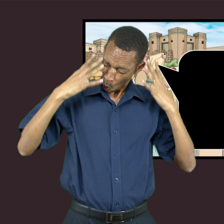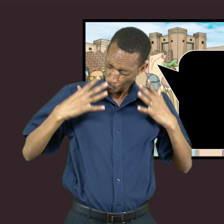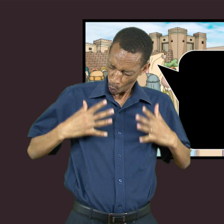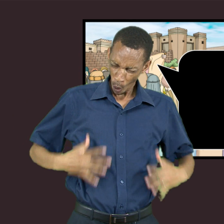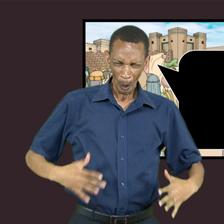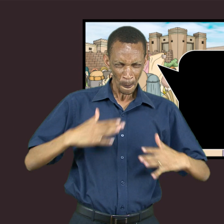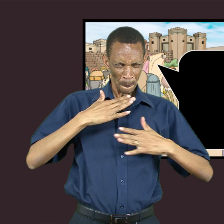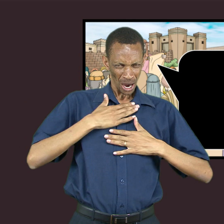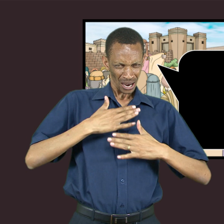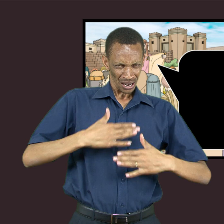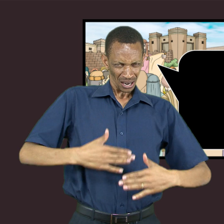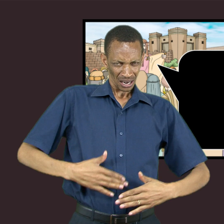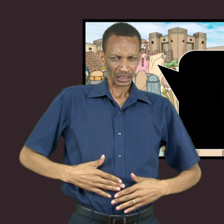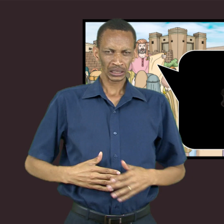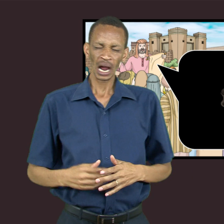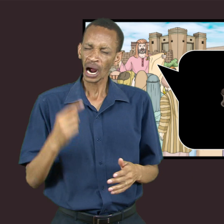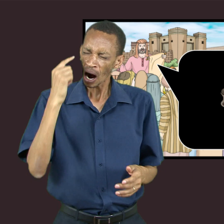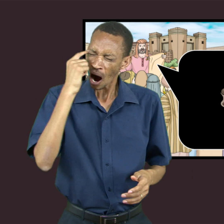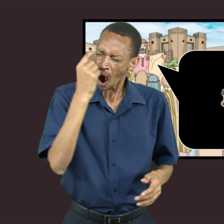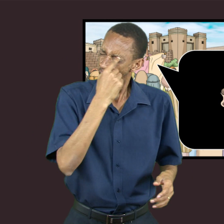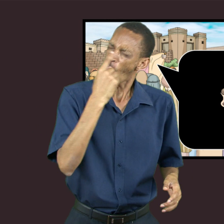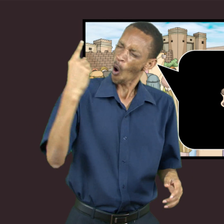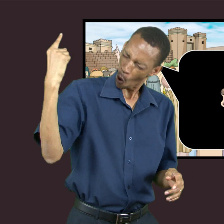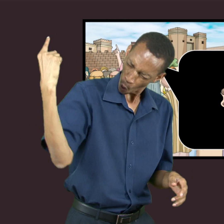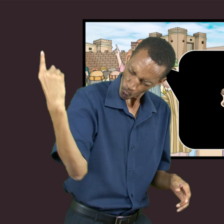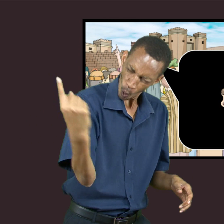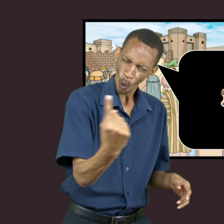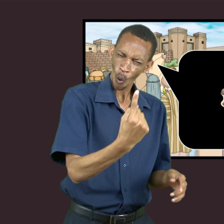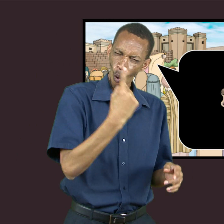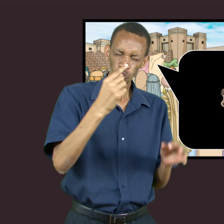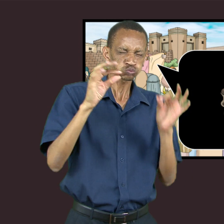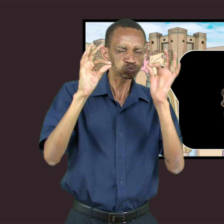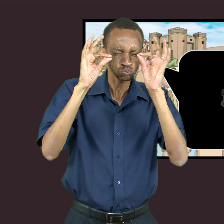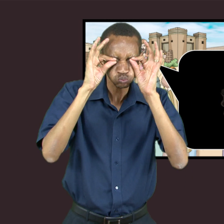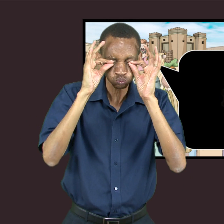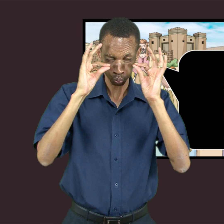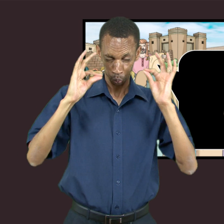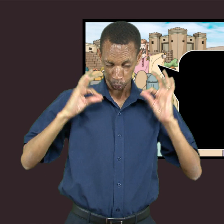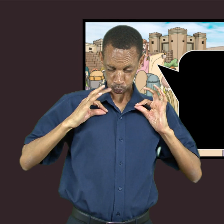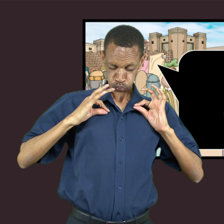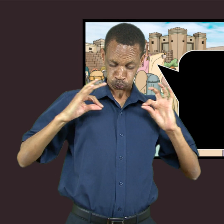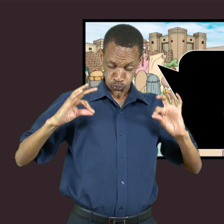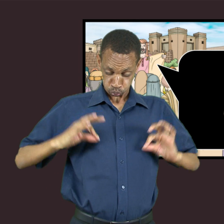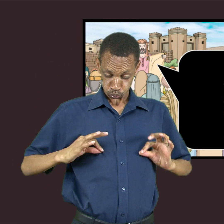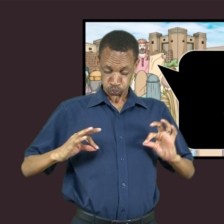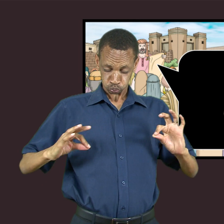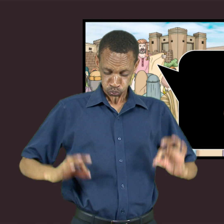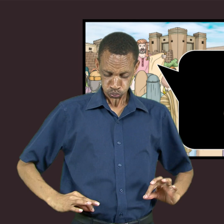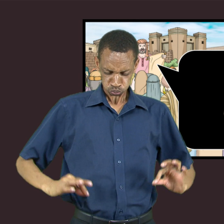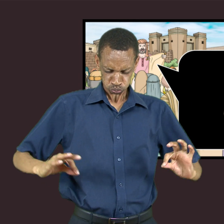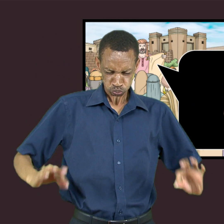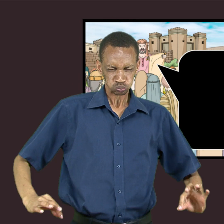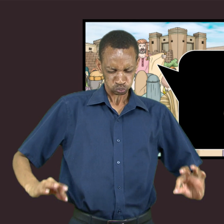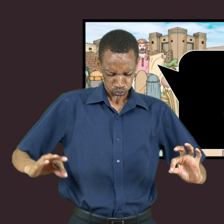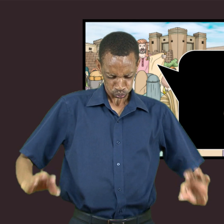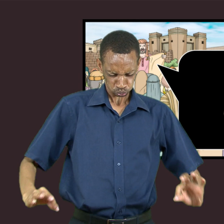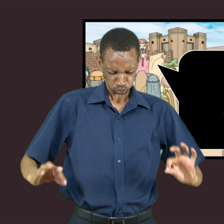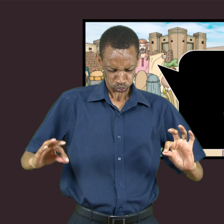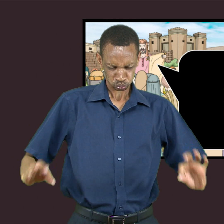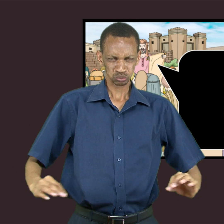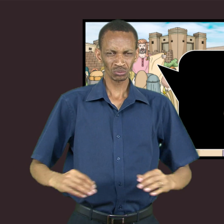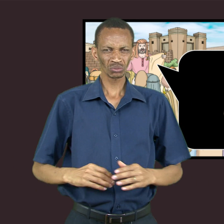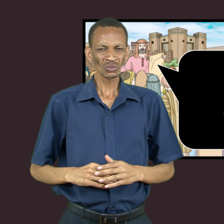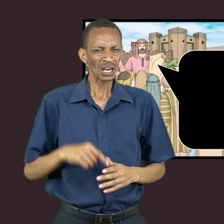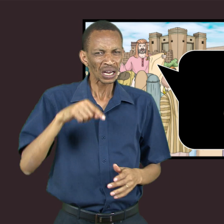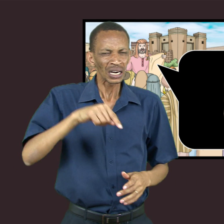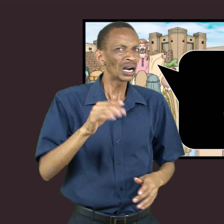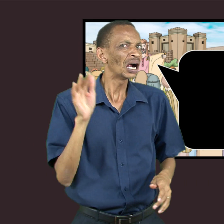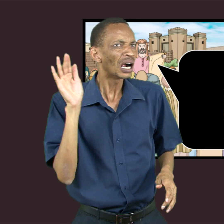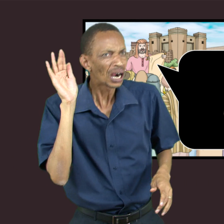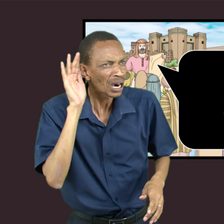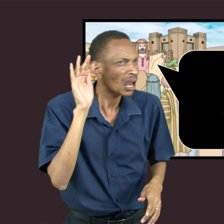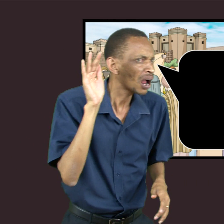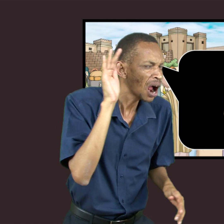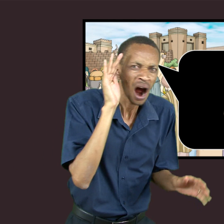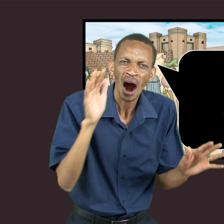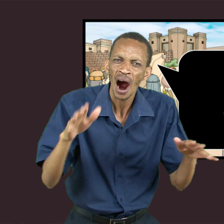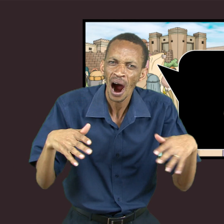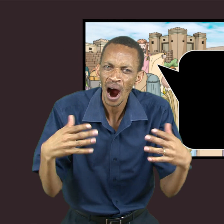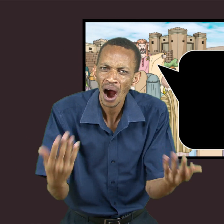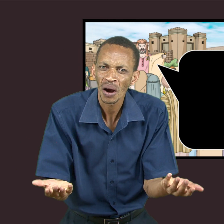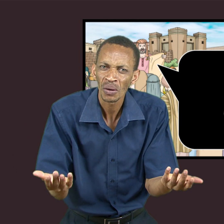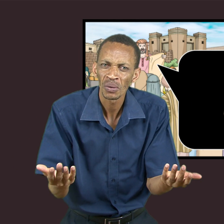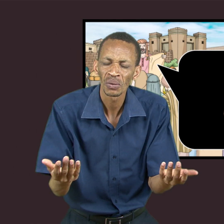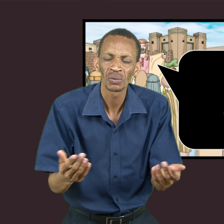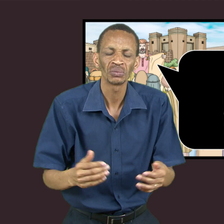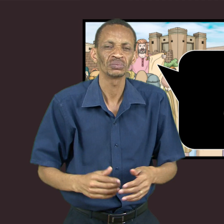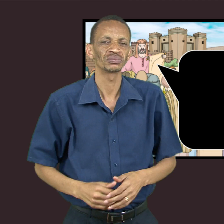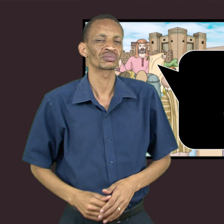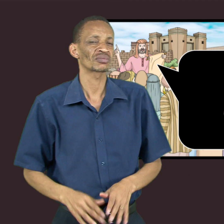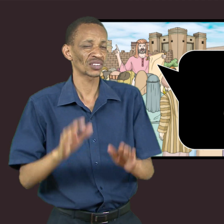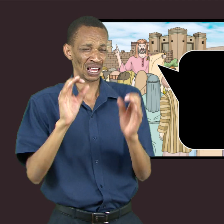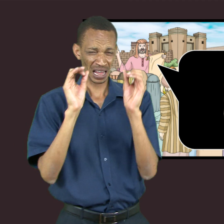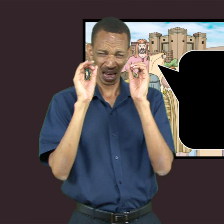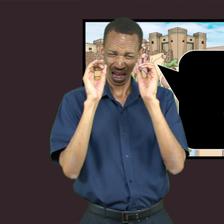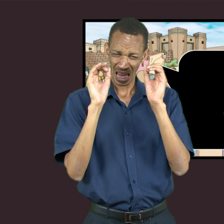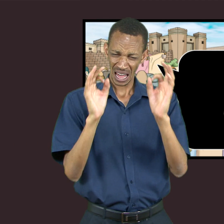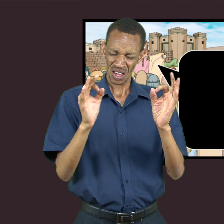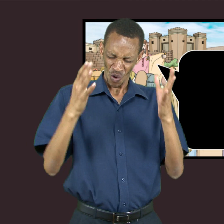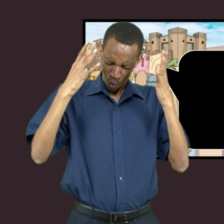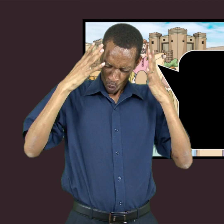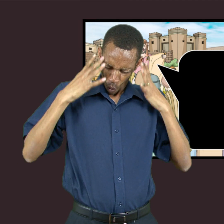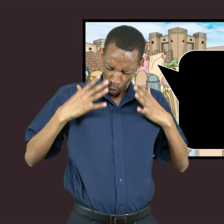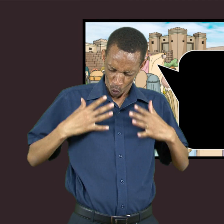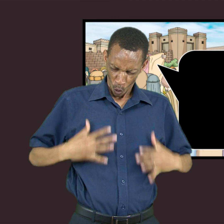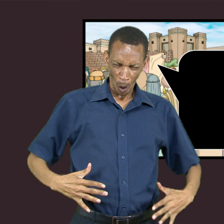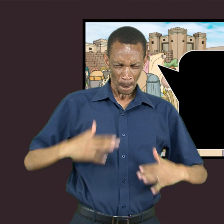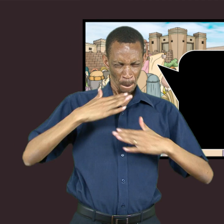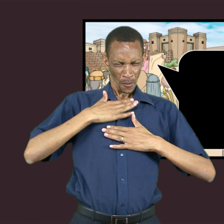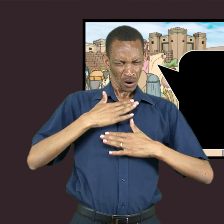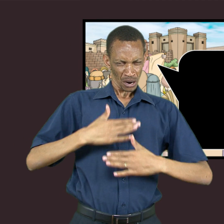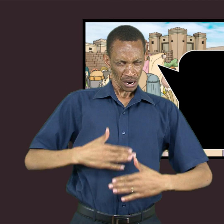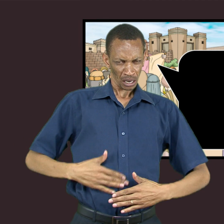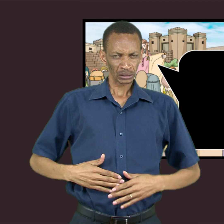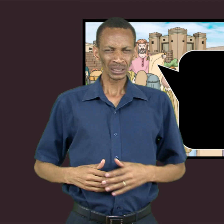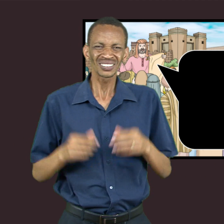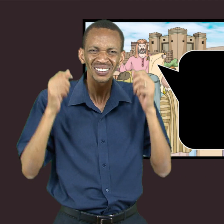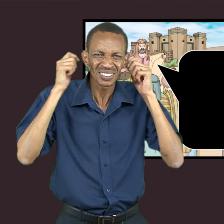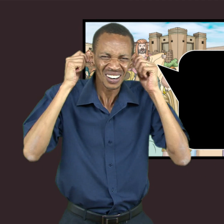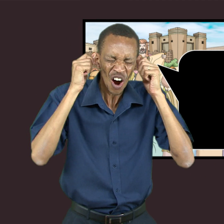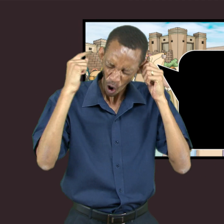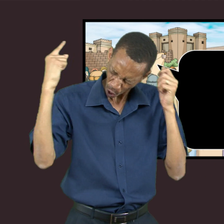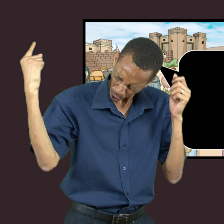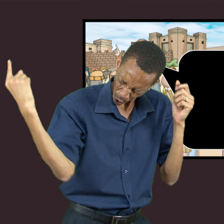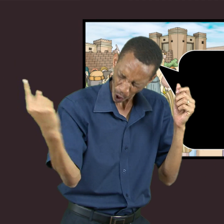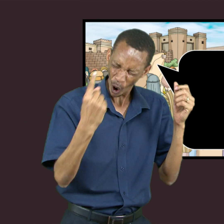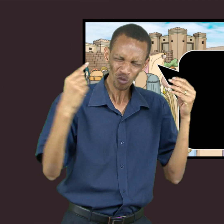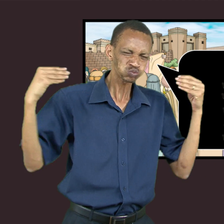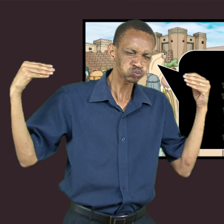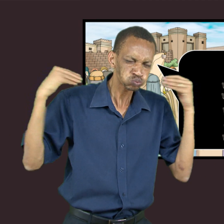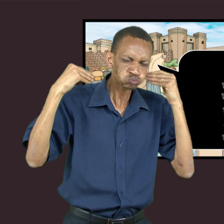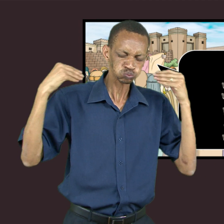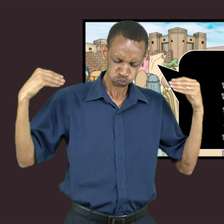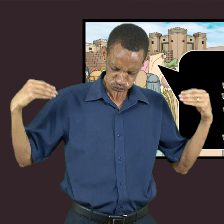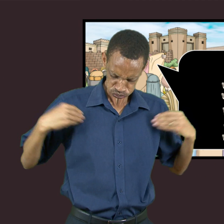If the whole body were an eye, where would the sense of hearing be?